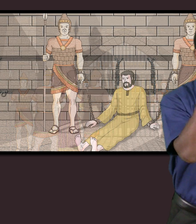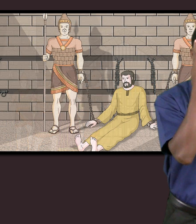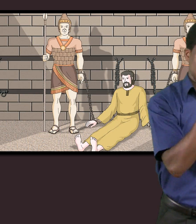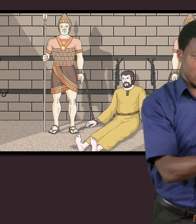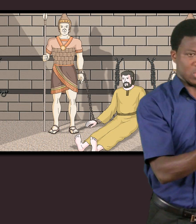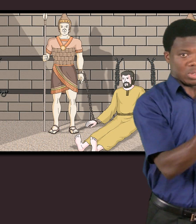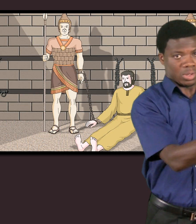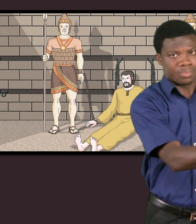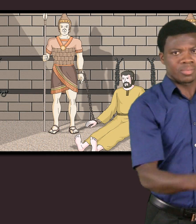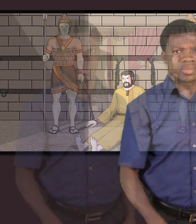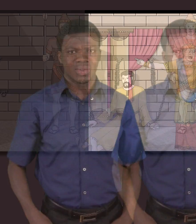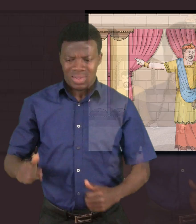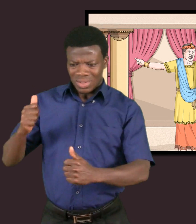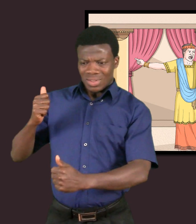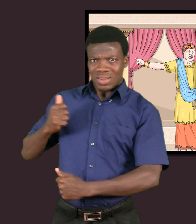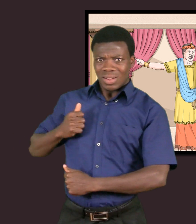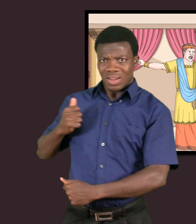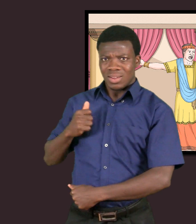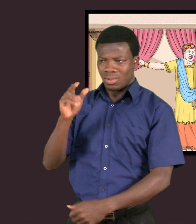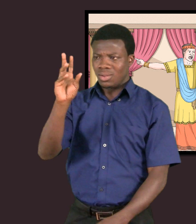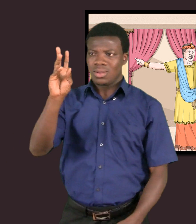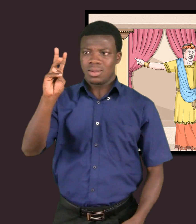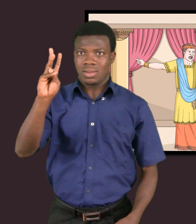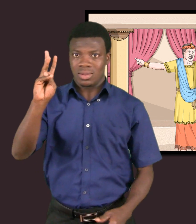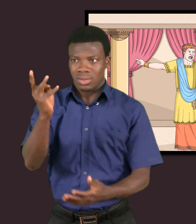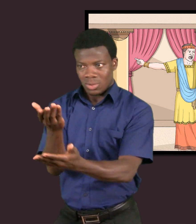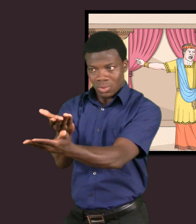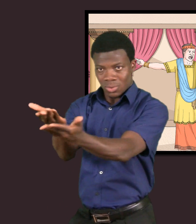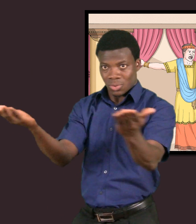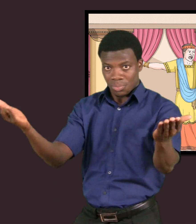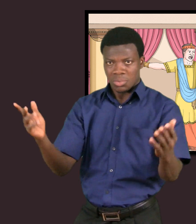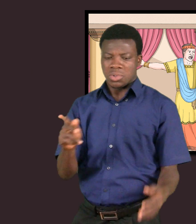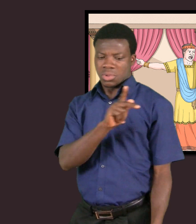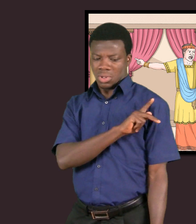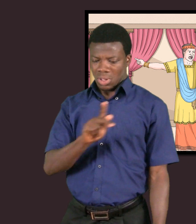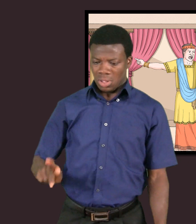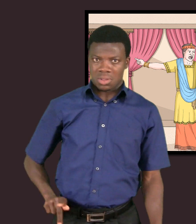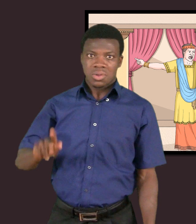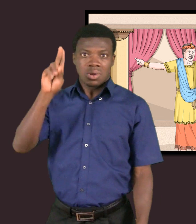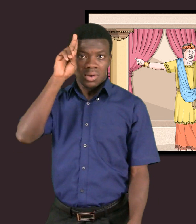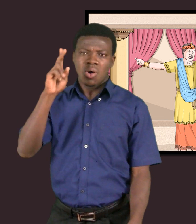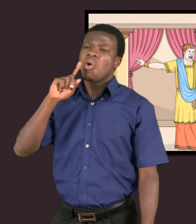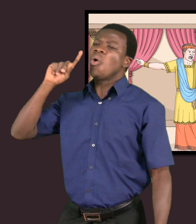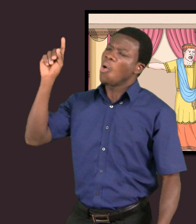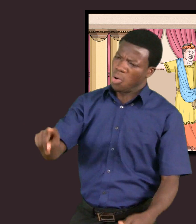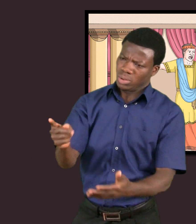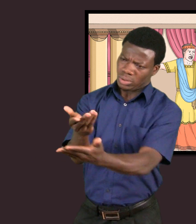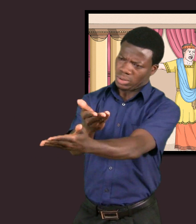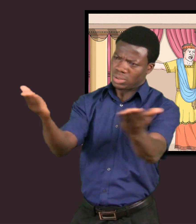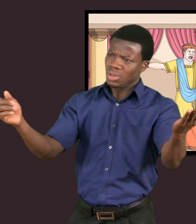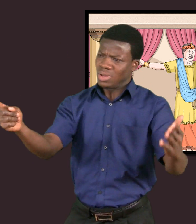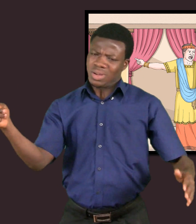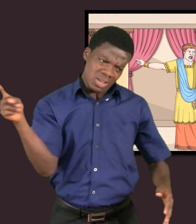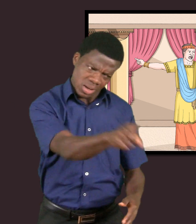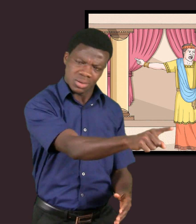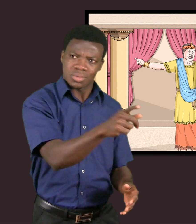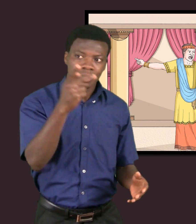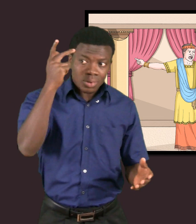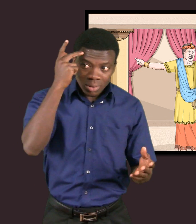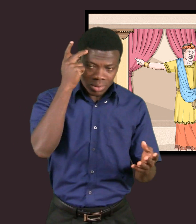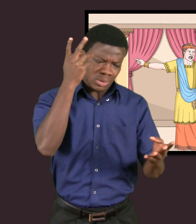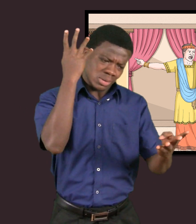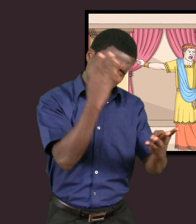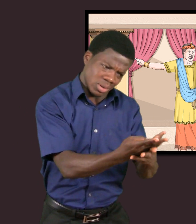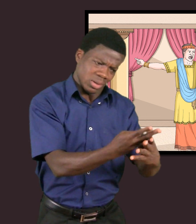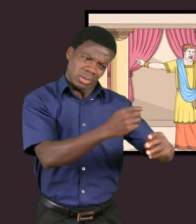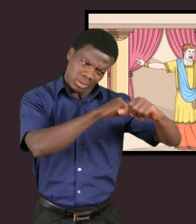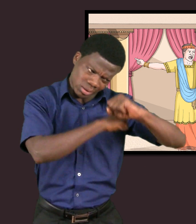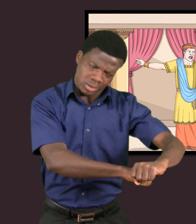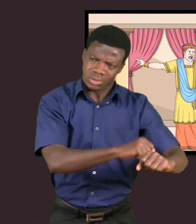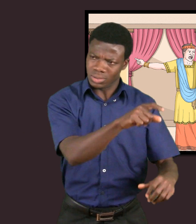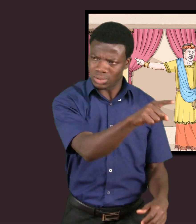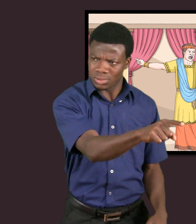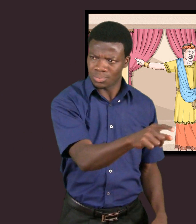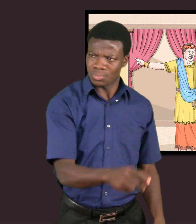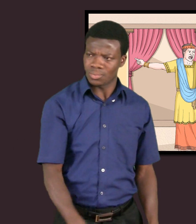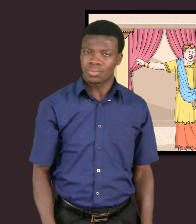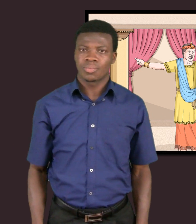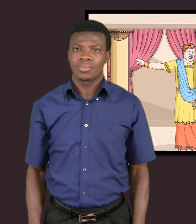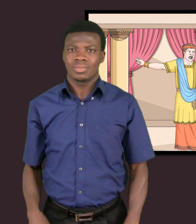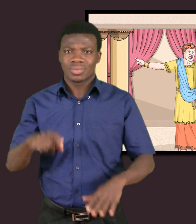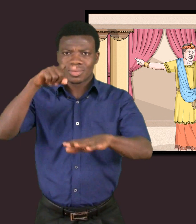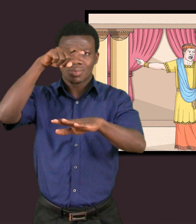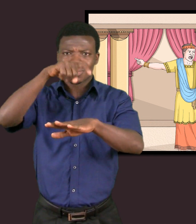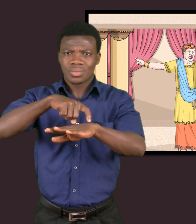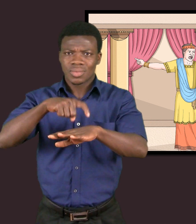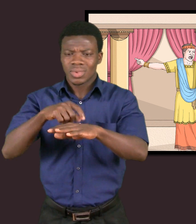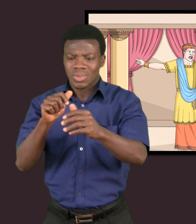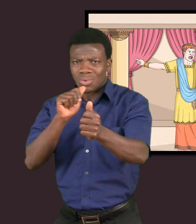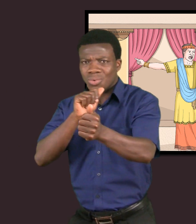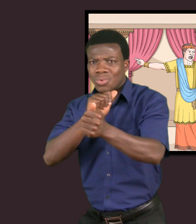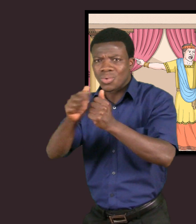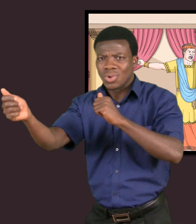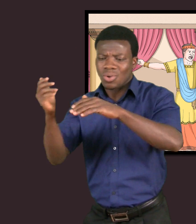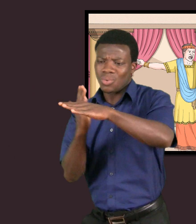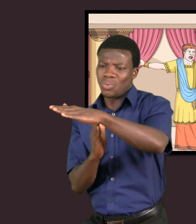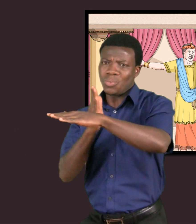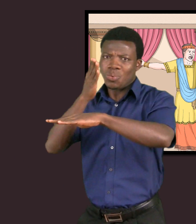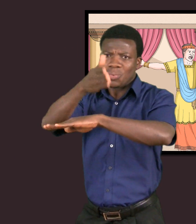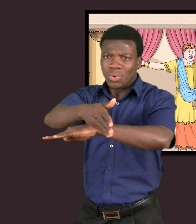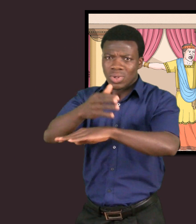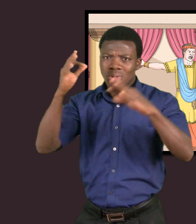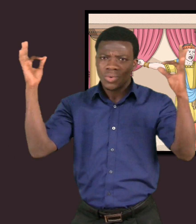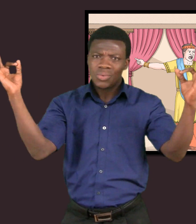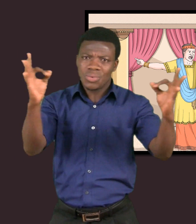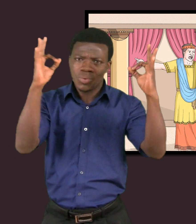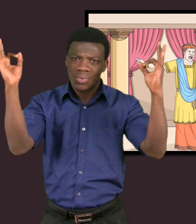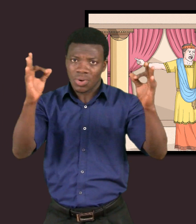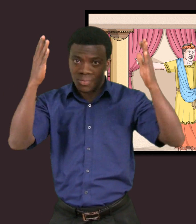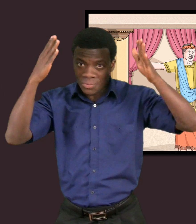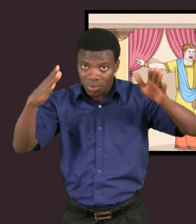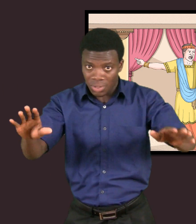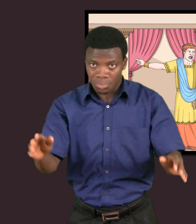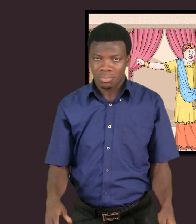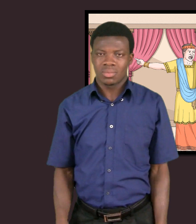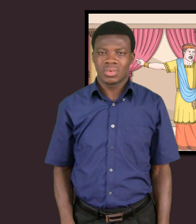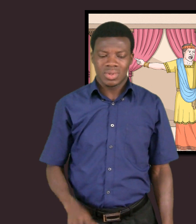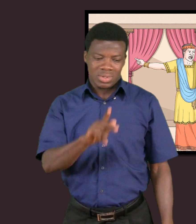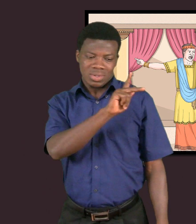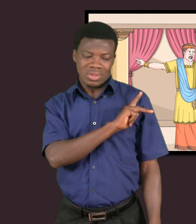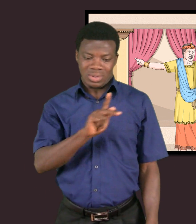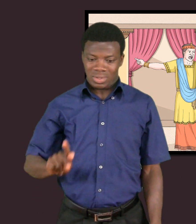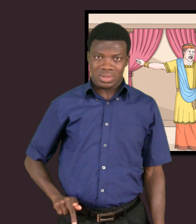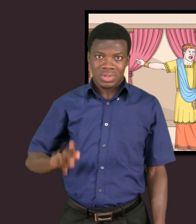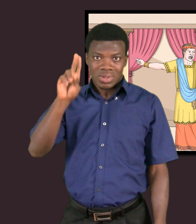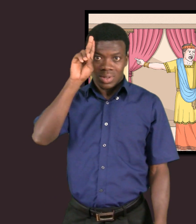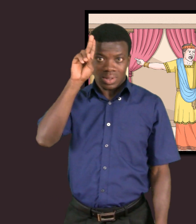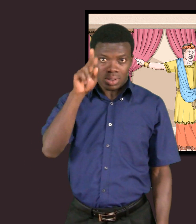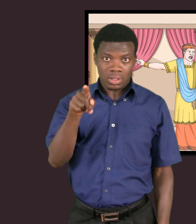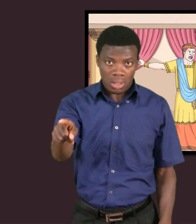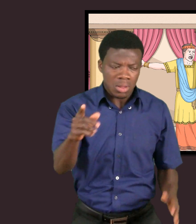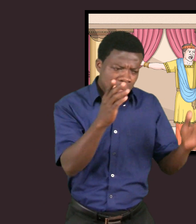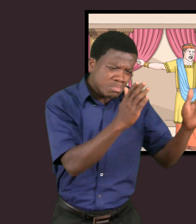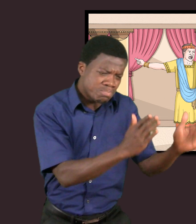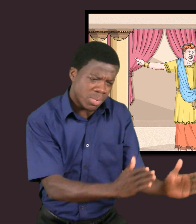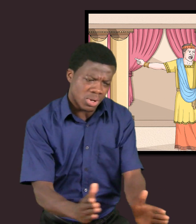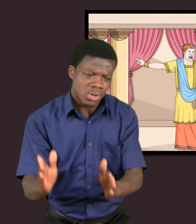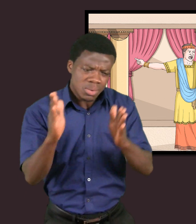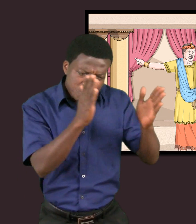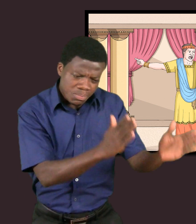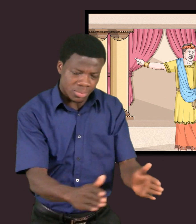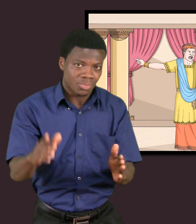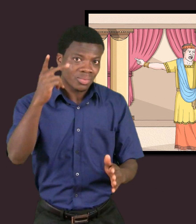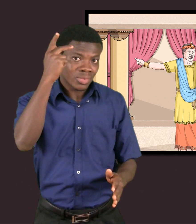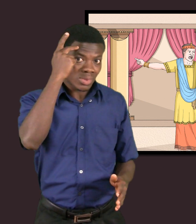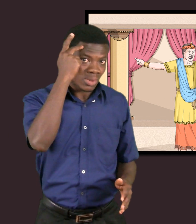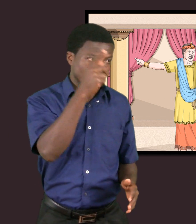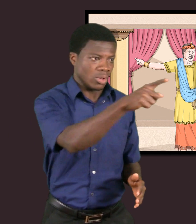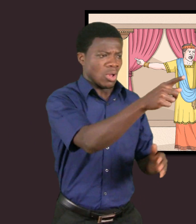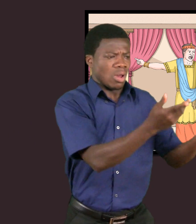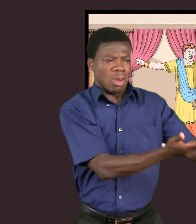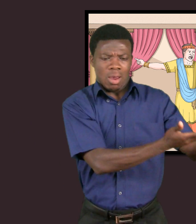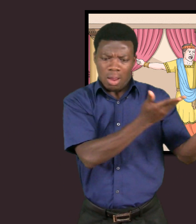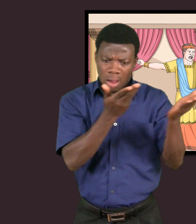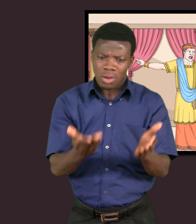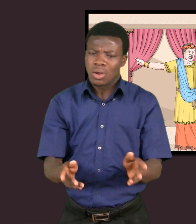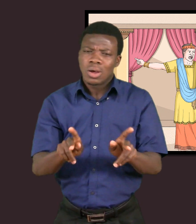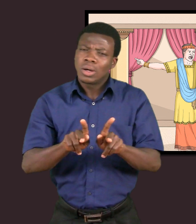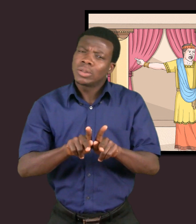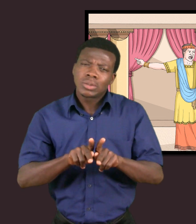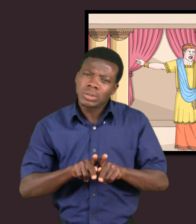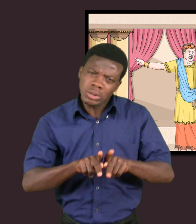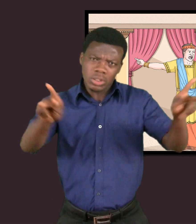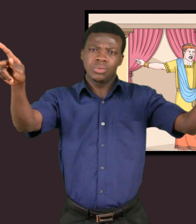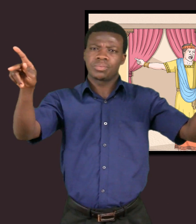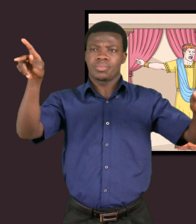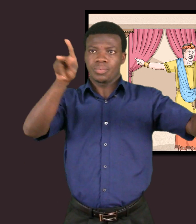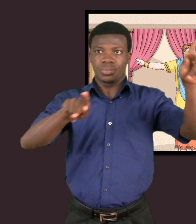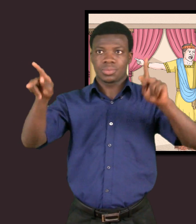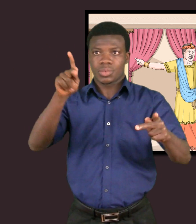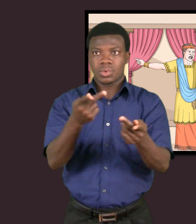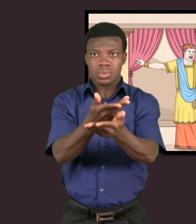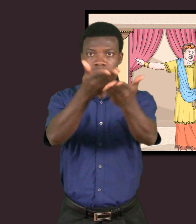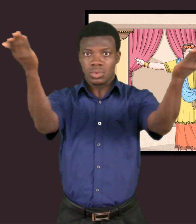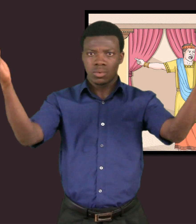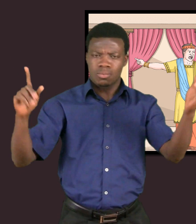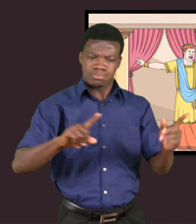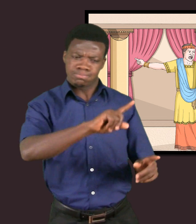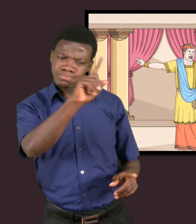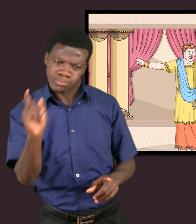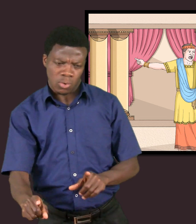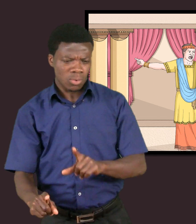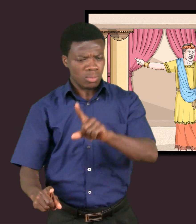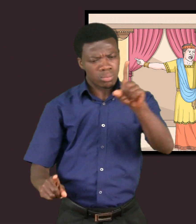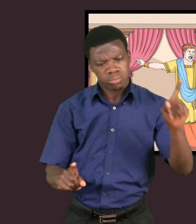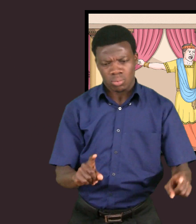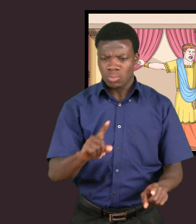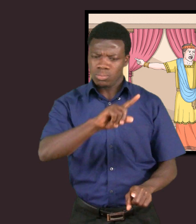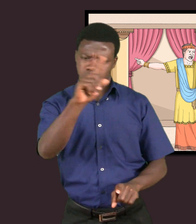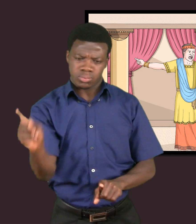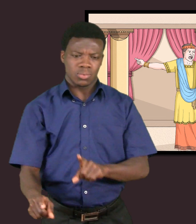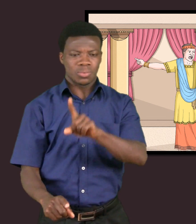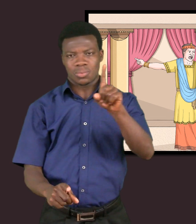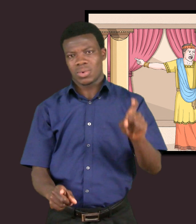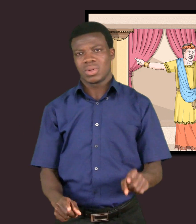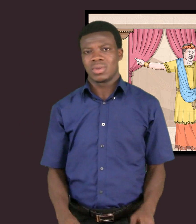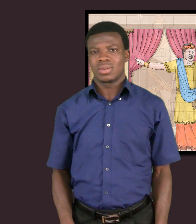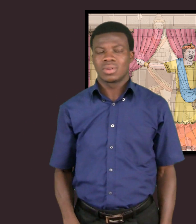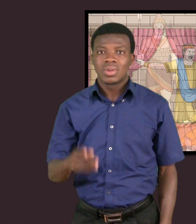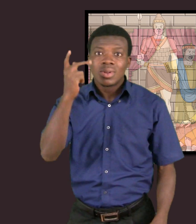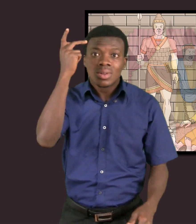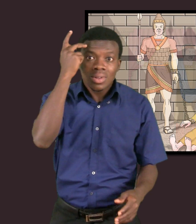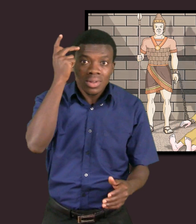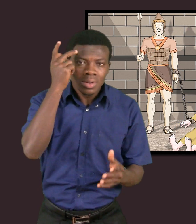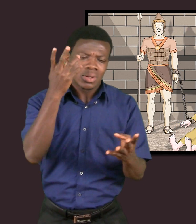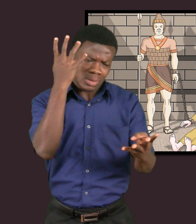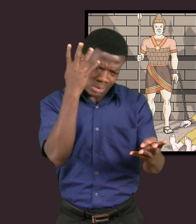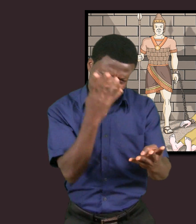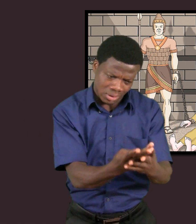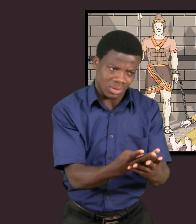Herod intended to bring him out to the people after the Passover.